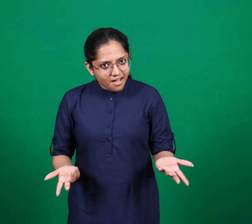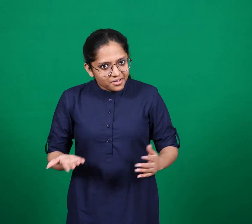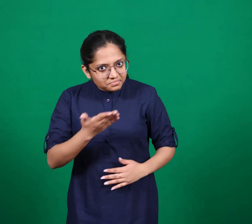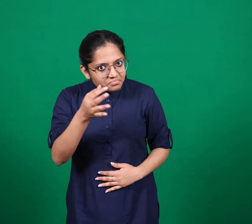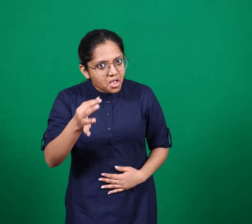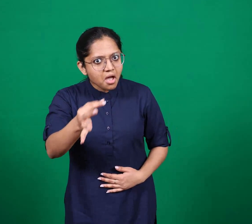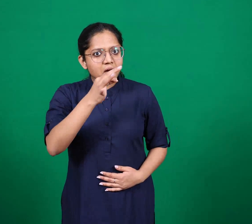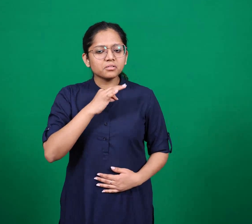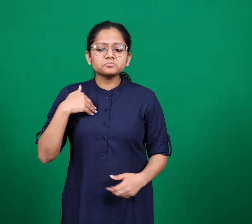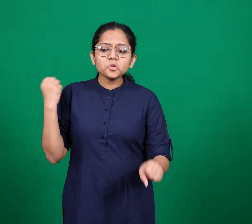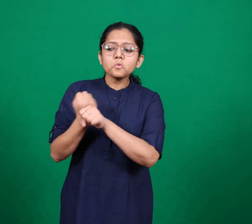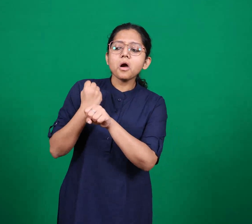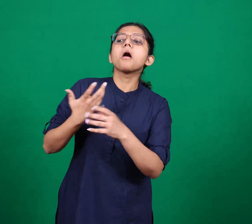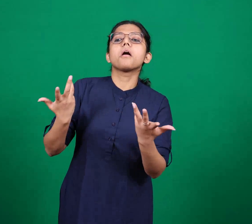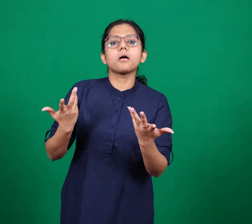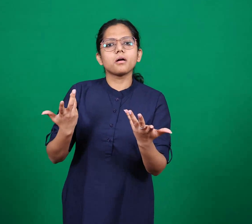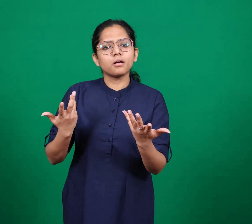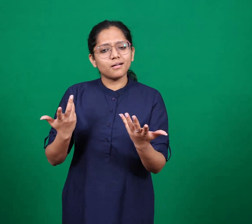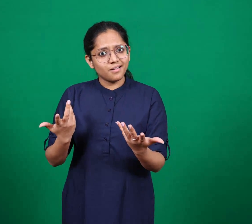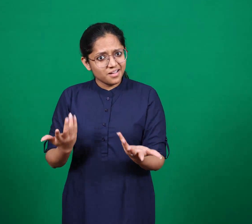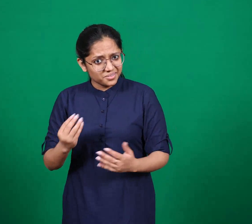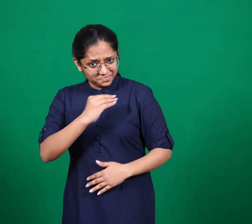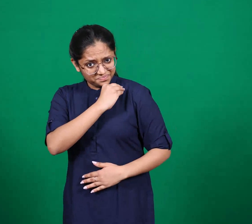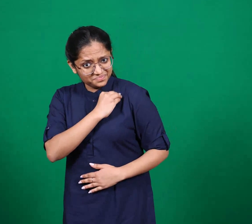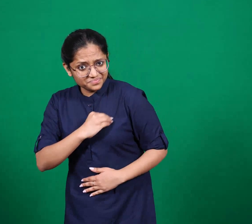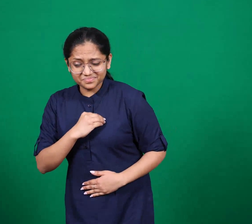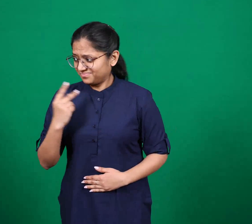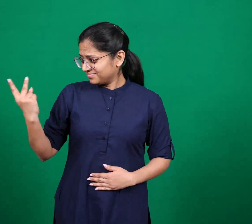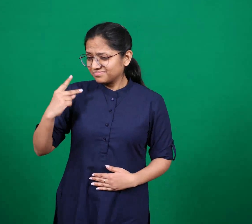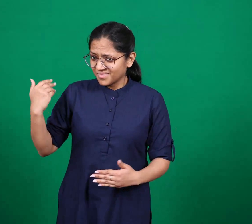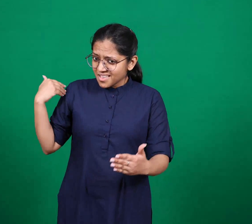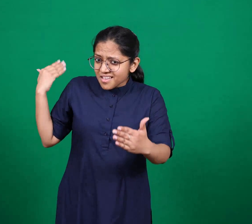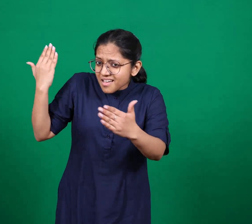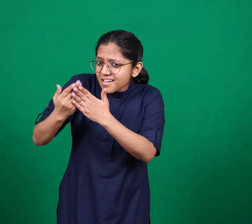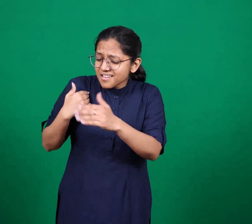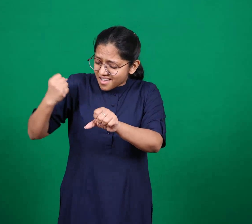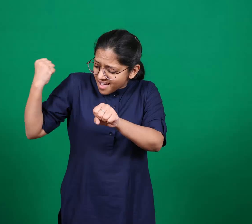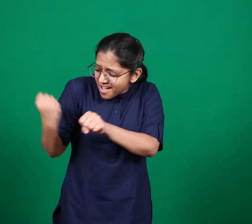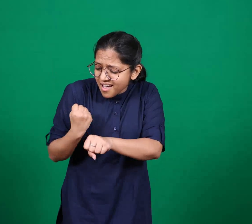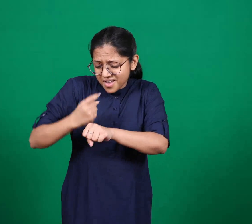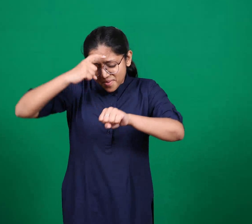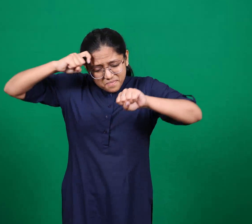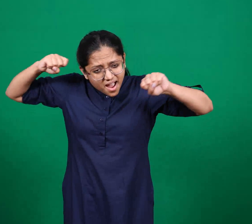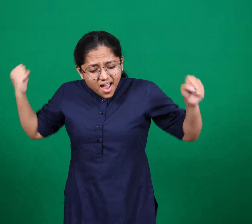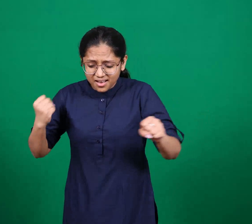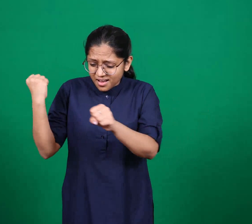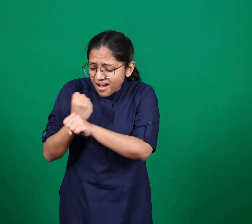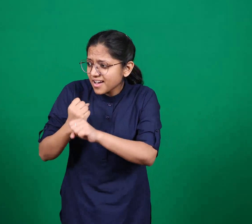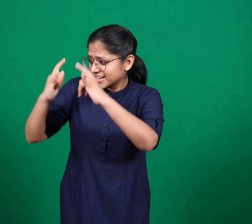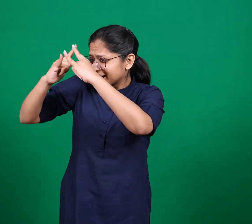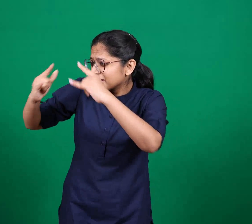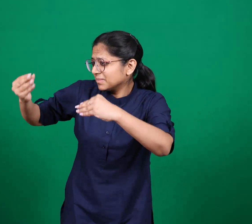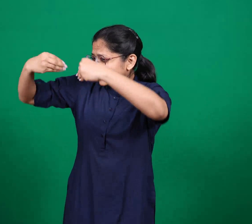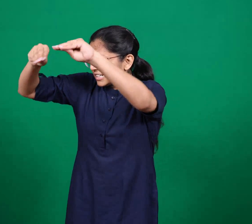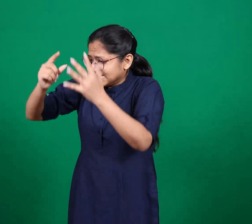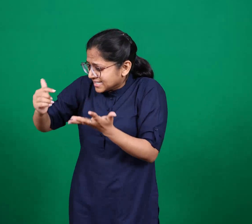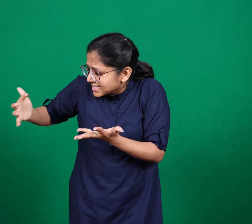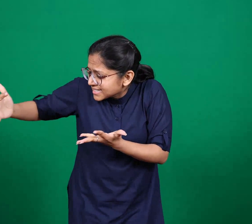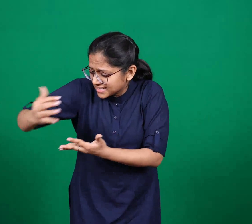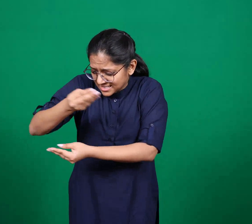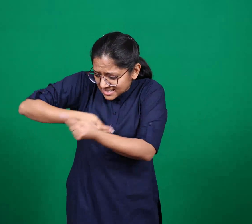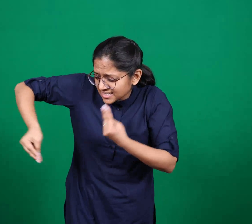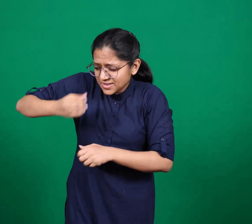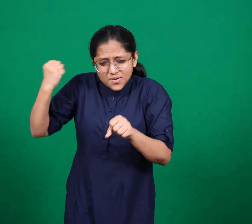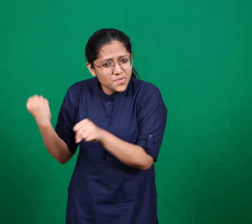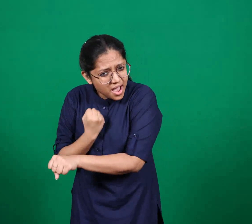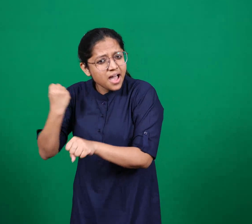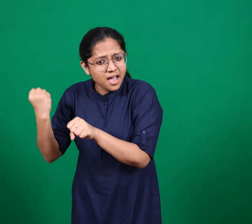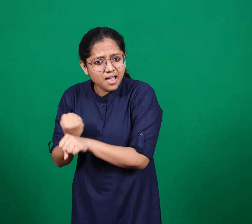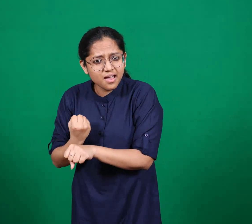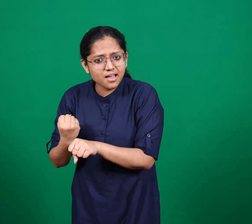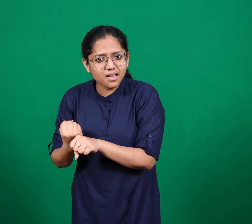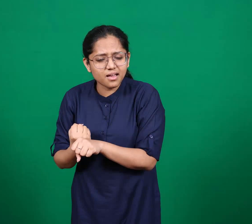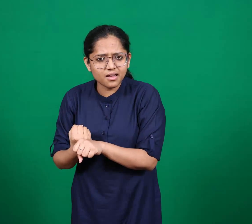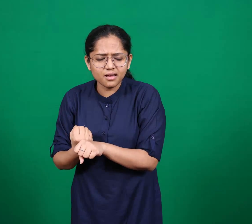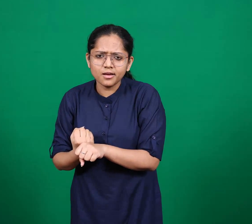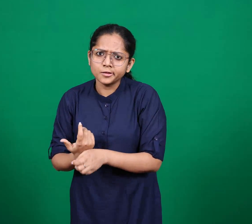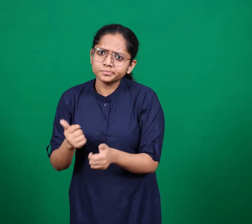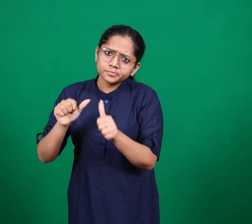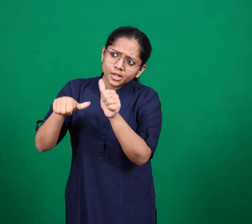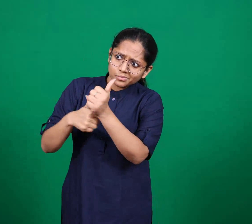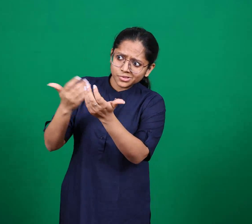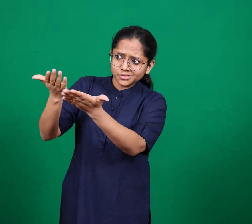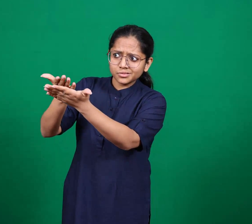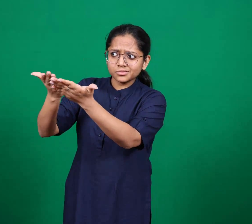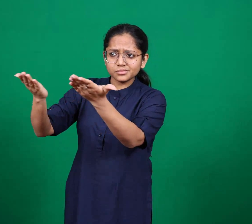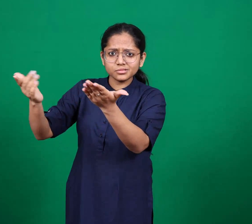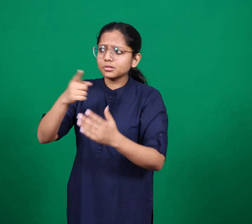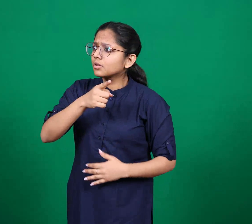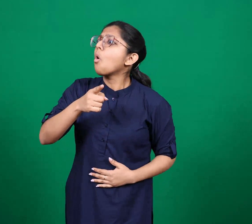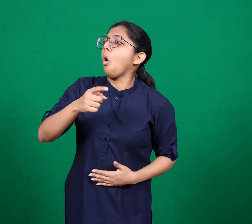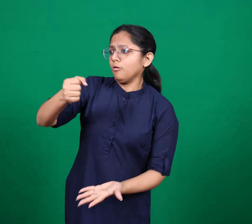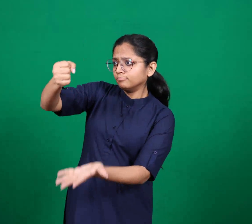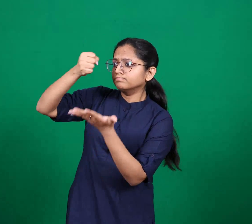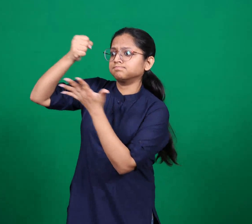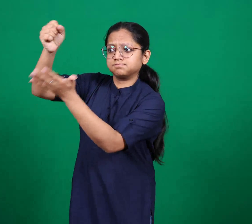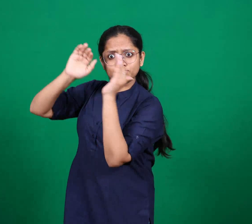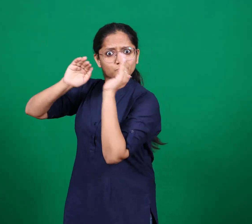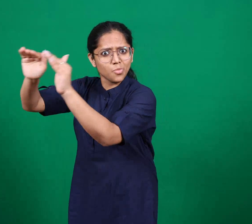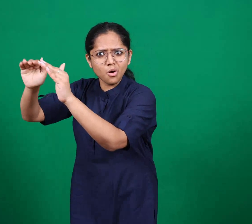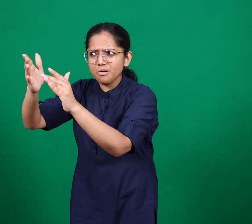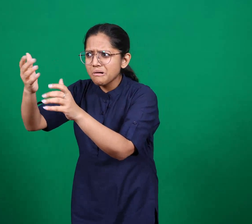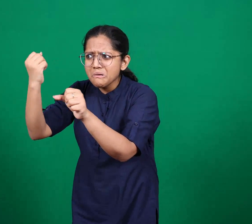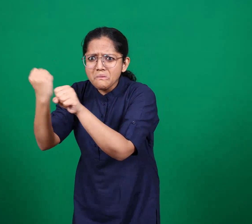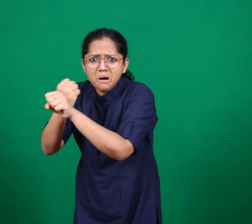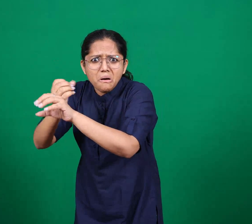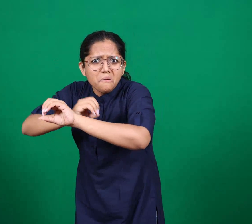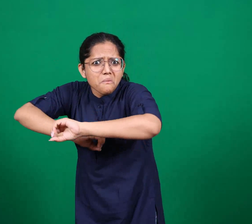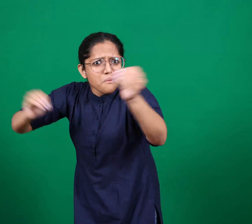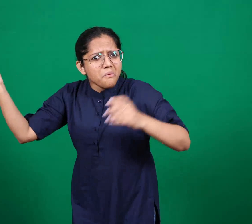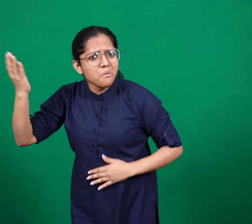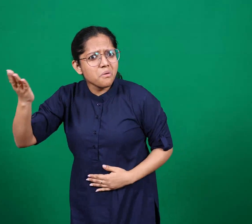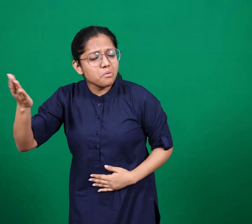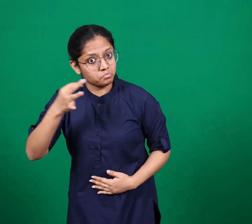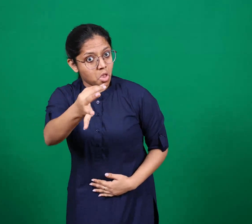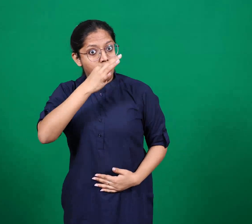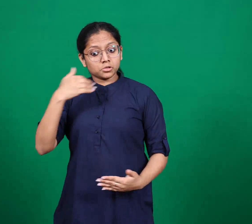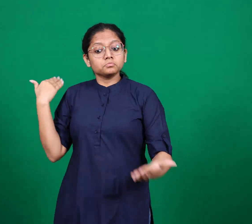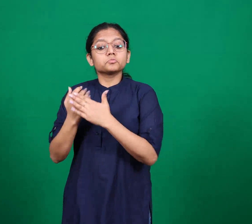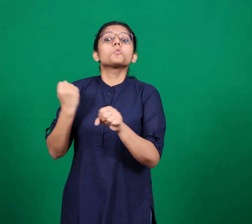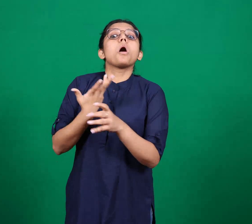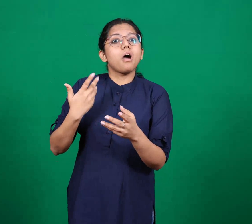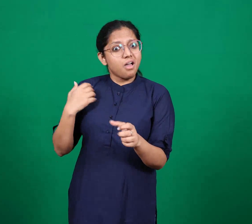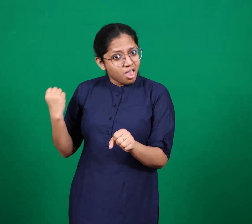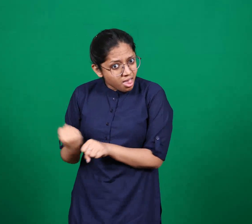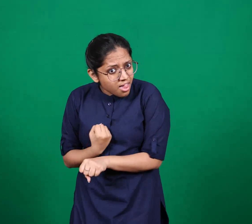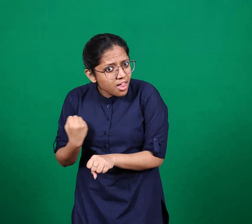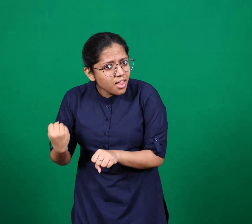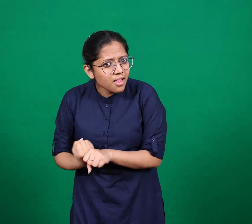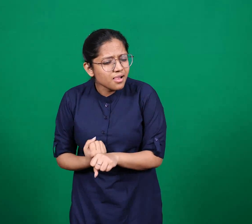Or are Barnabas and I the only apostles who must work for a living?